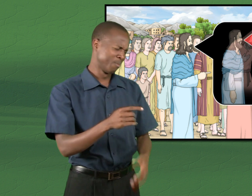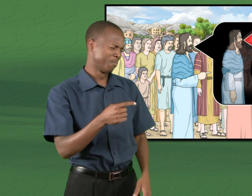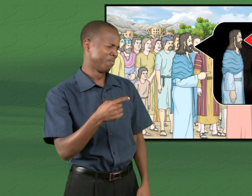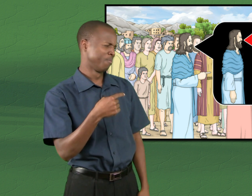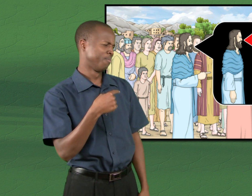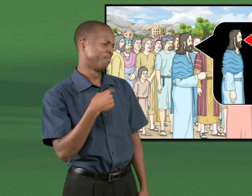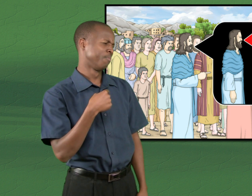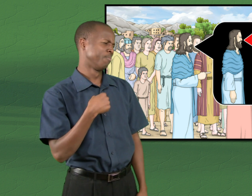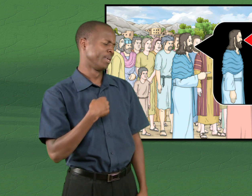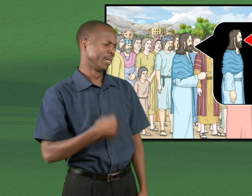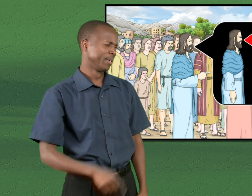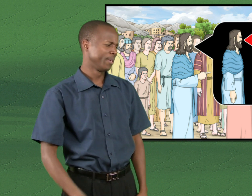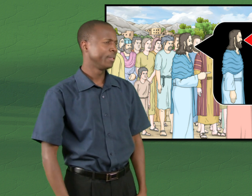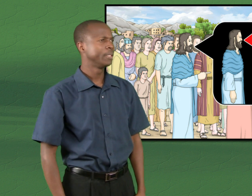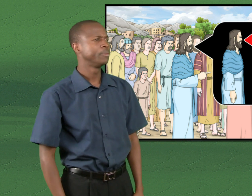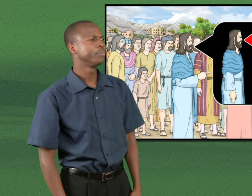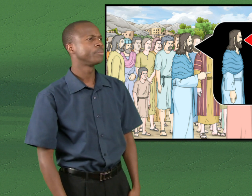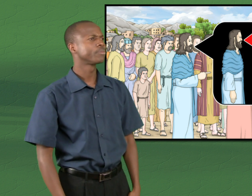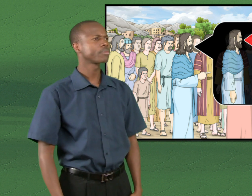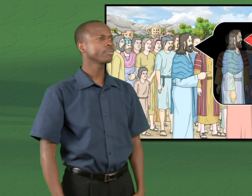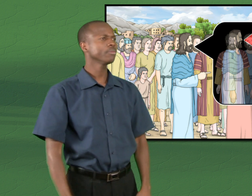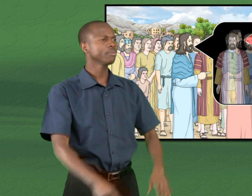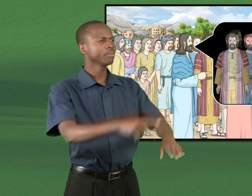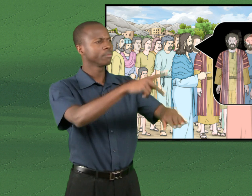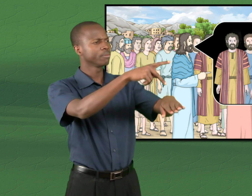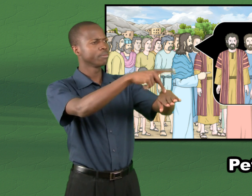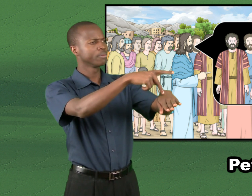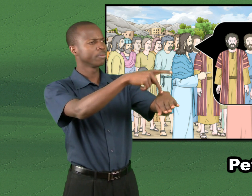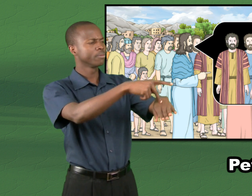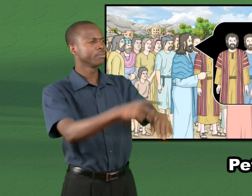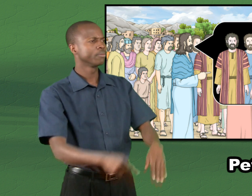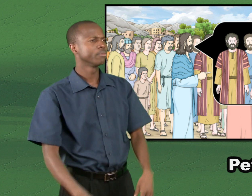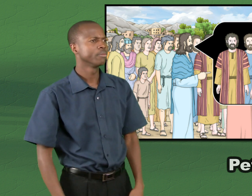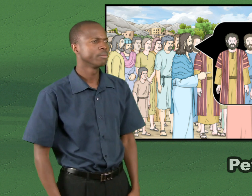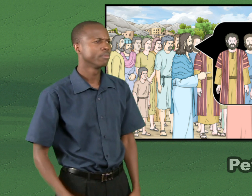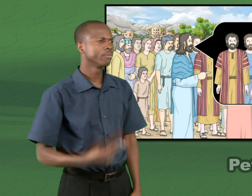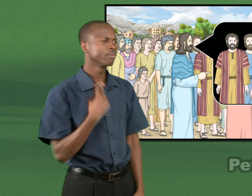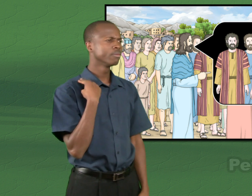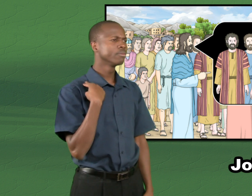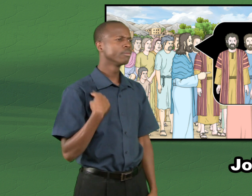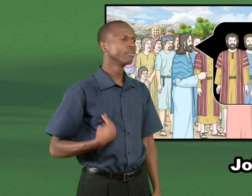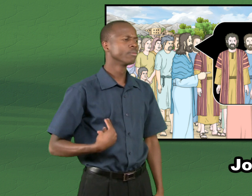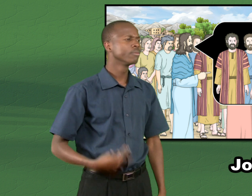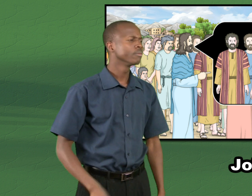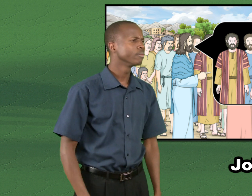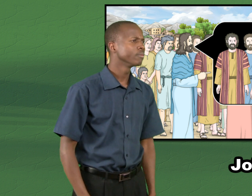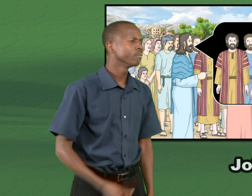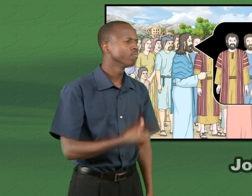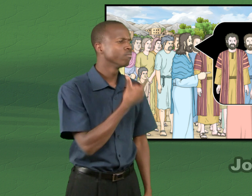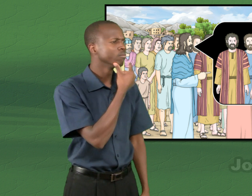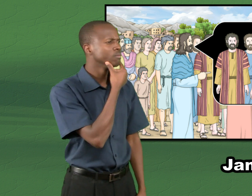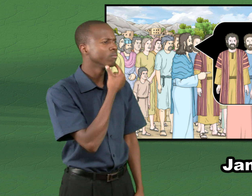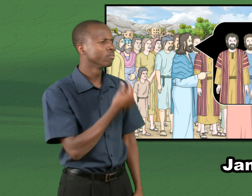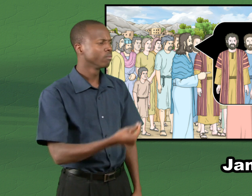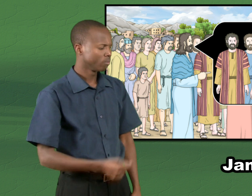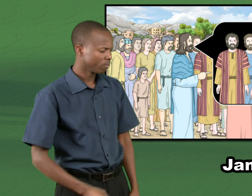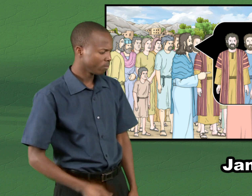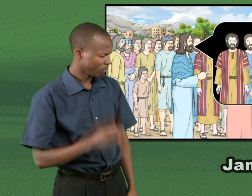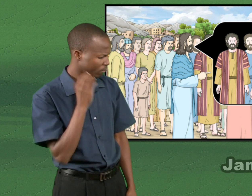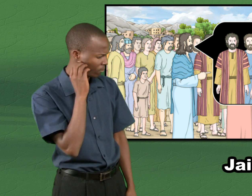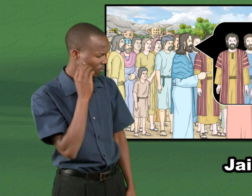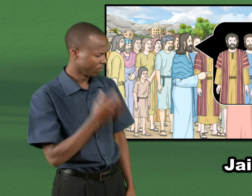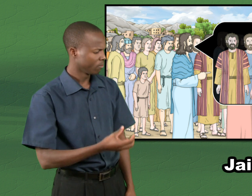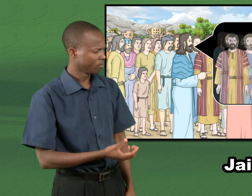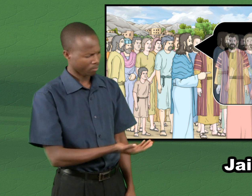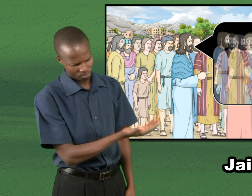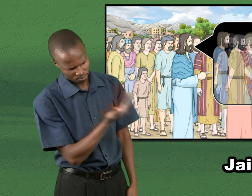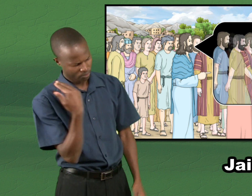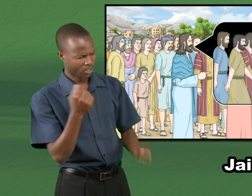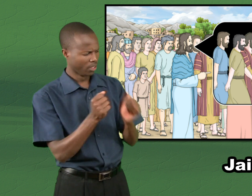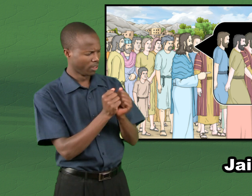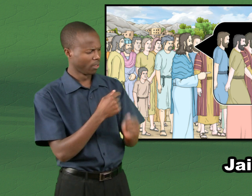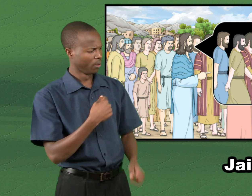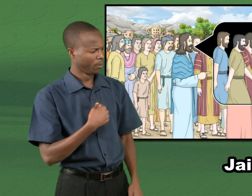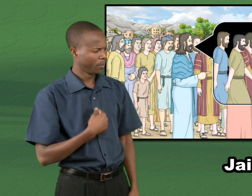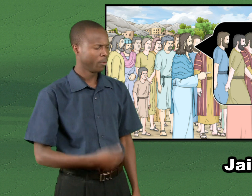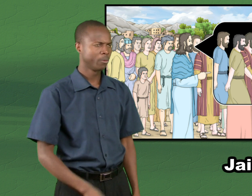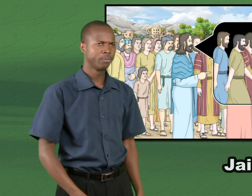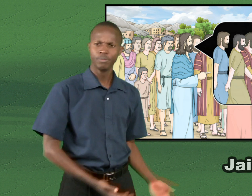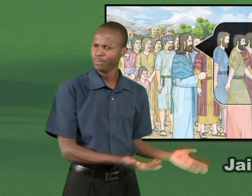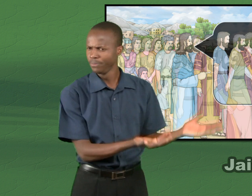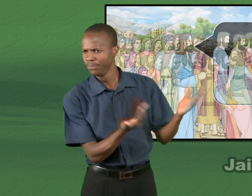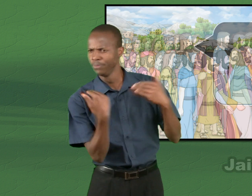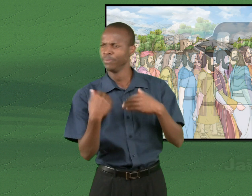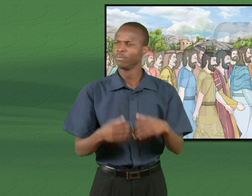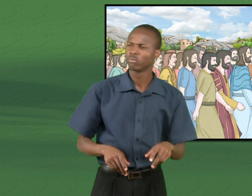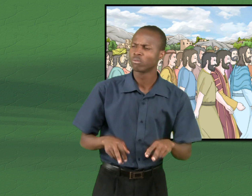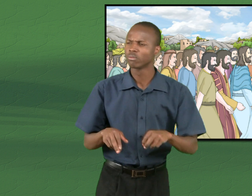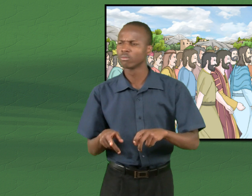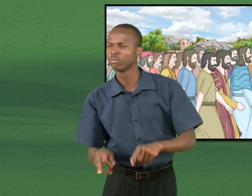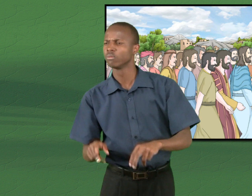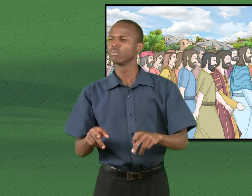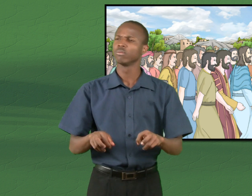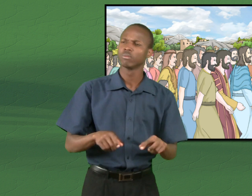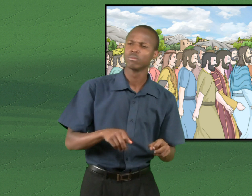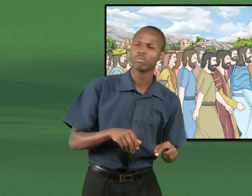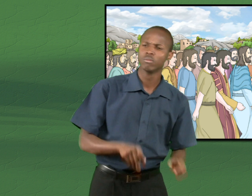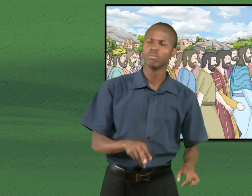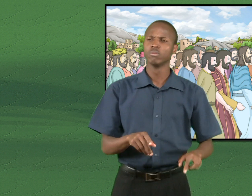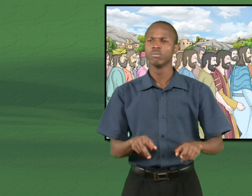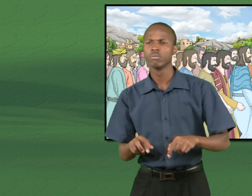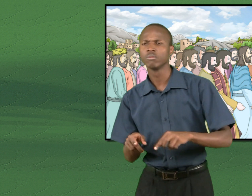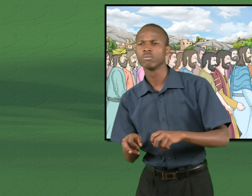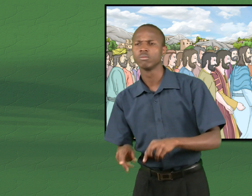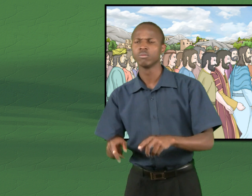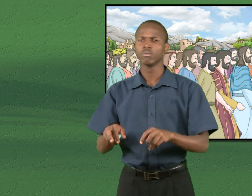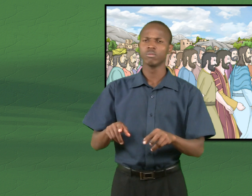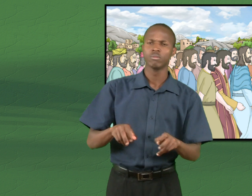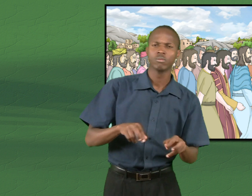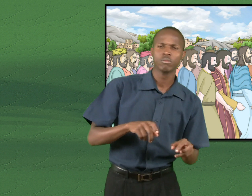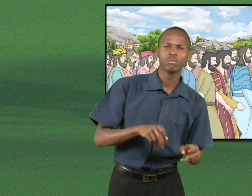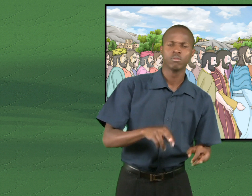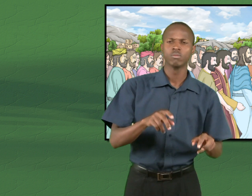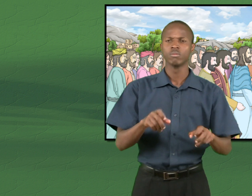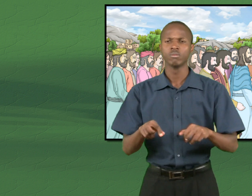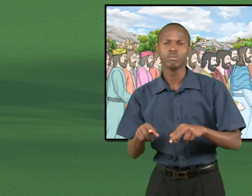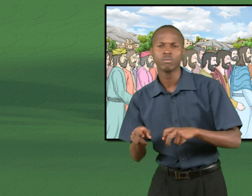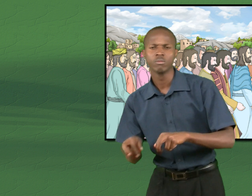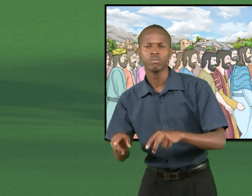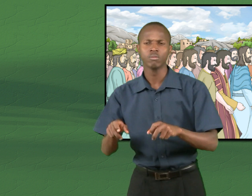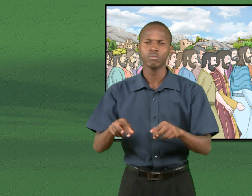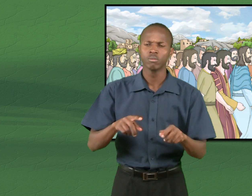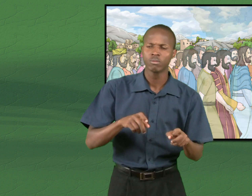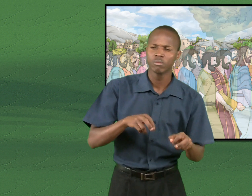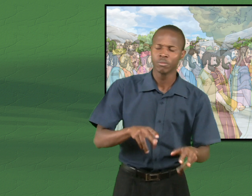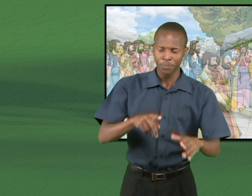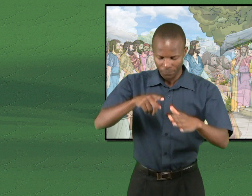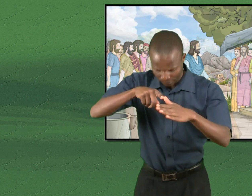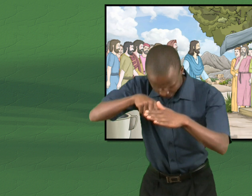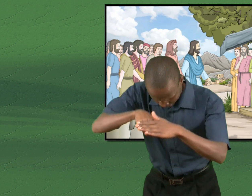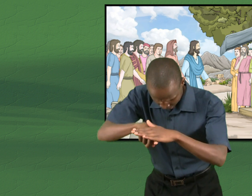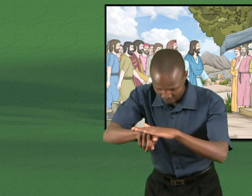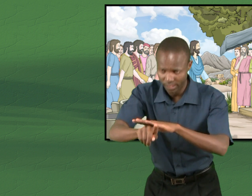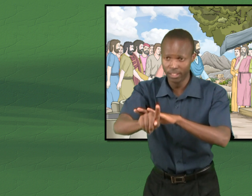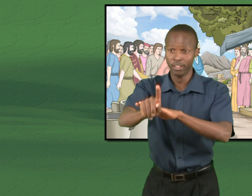And He did not allow anyone to accompany Him except Peter, James, and John the brother of James.